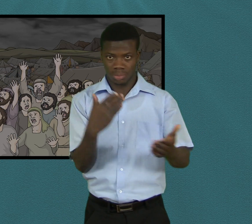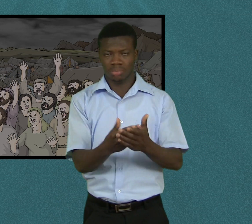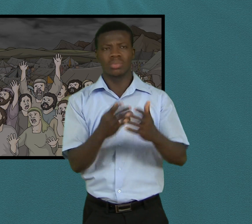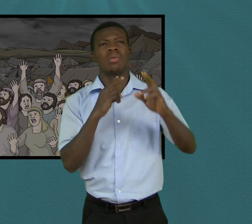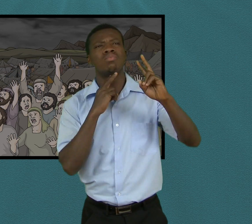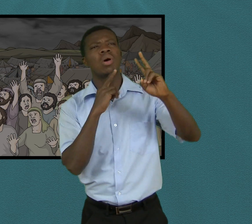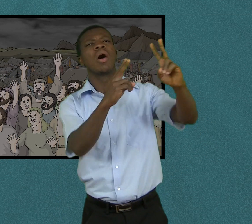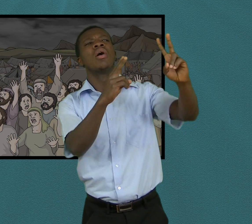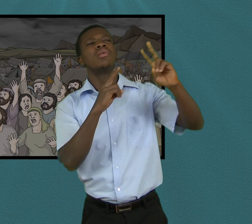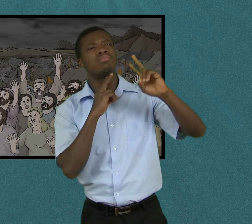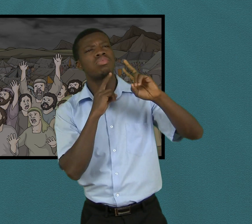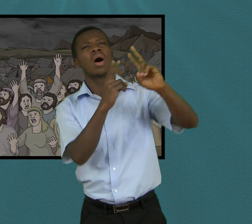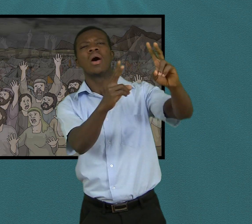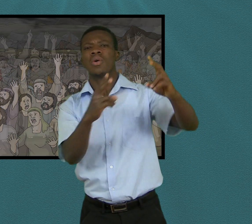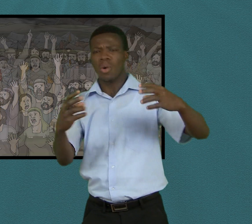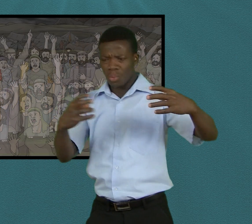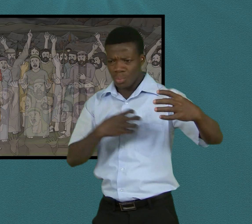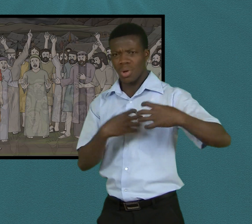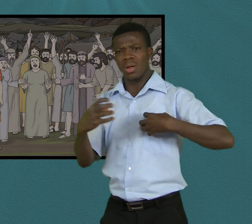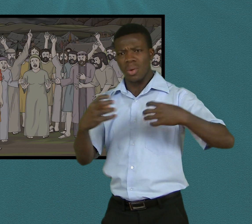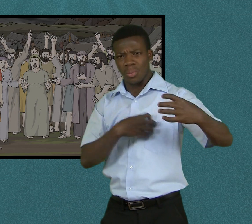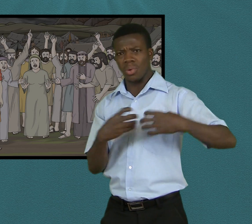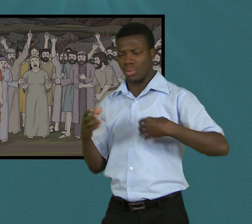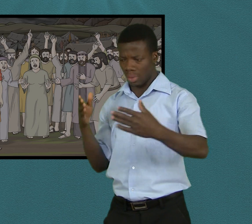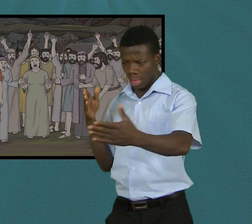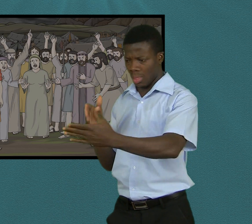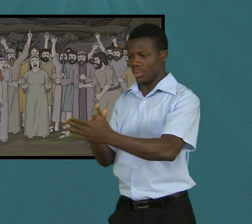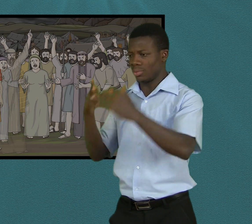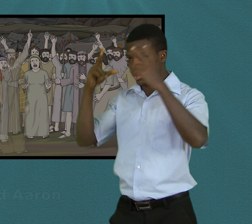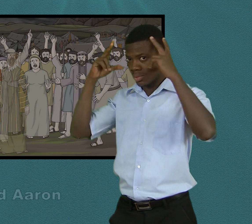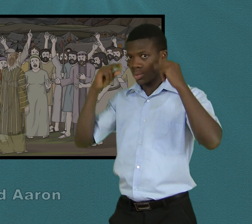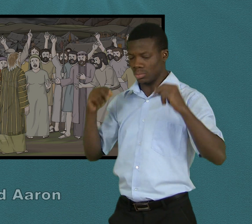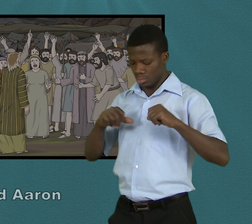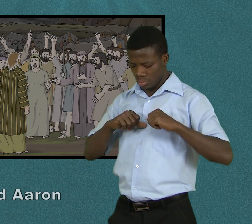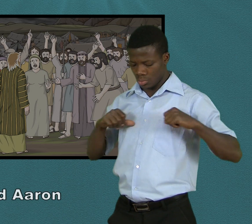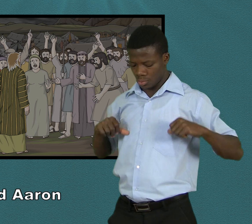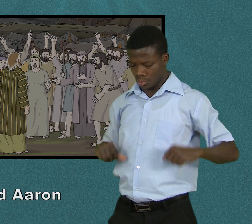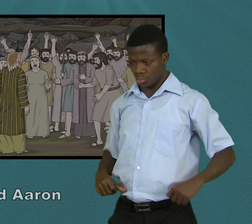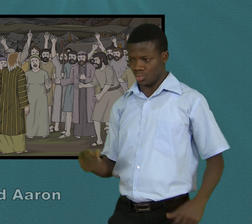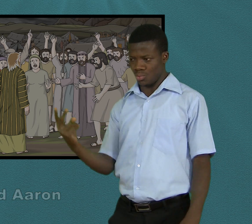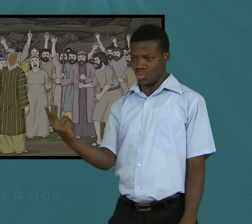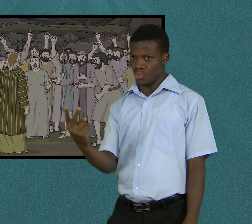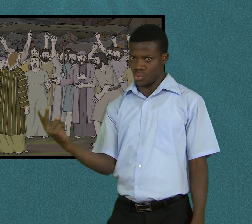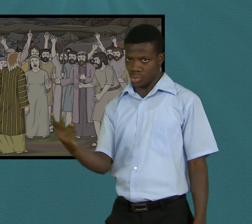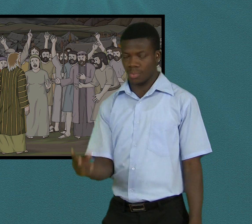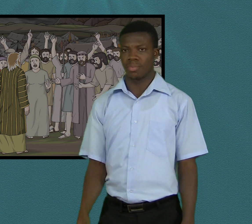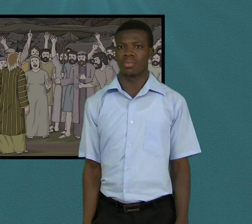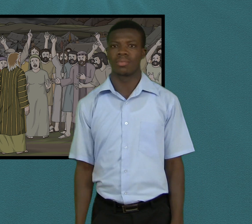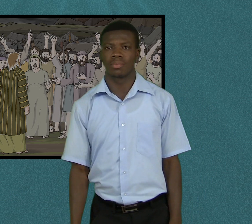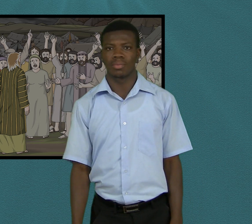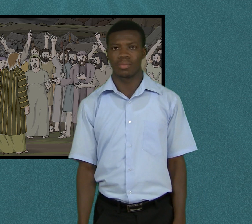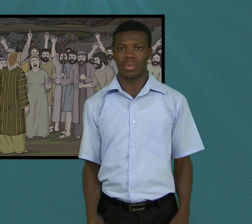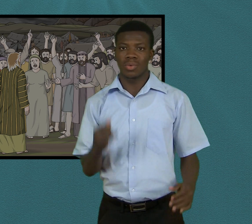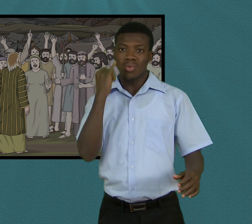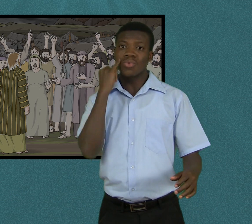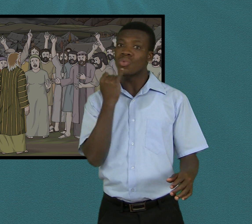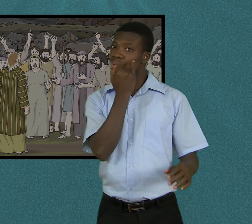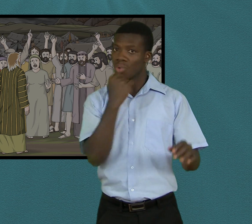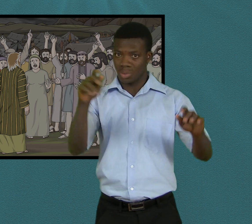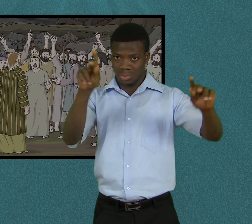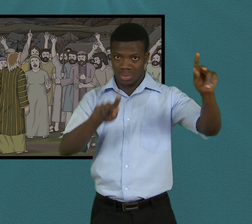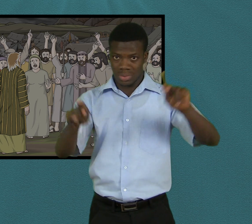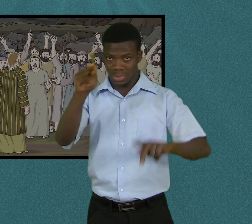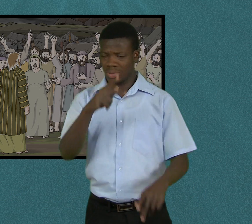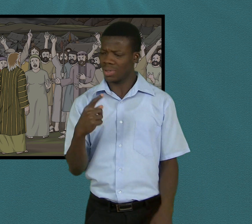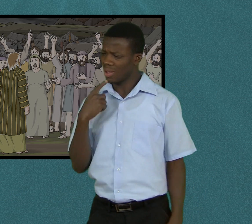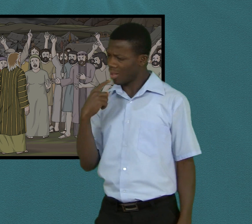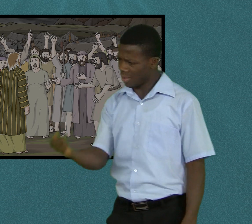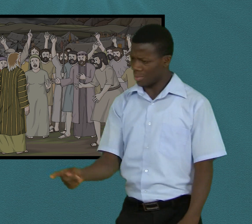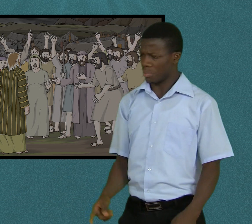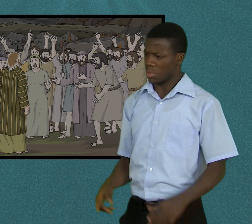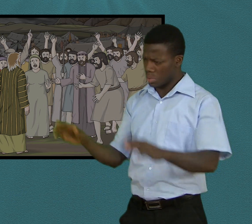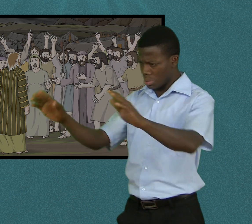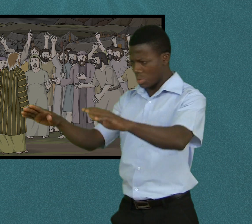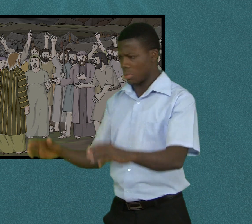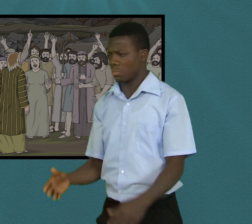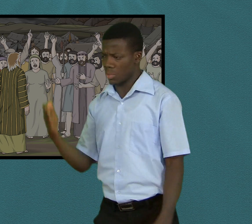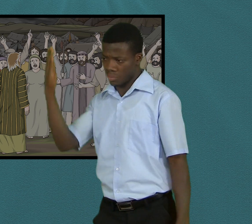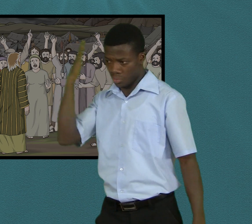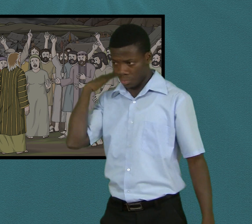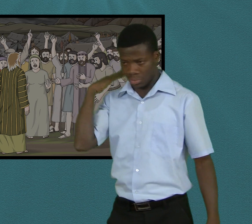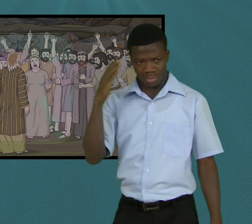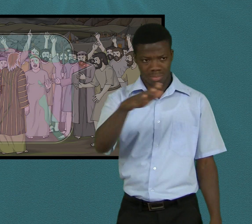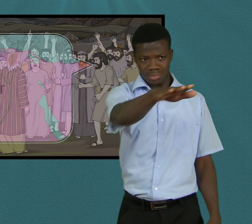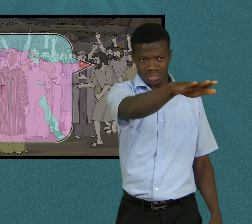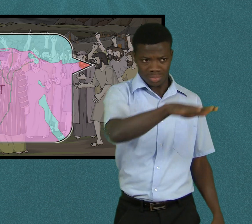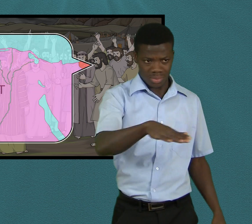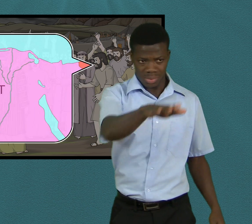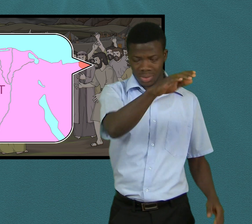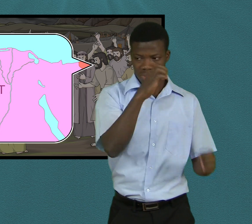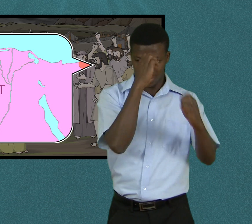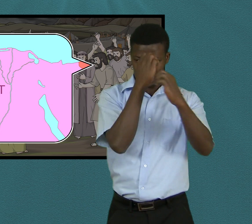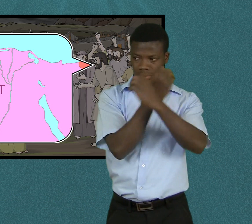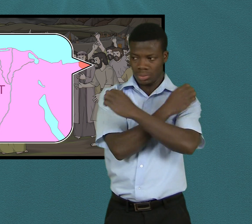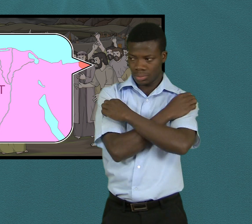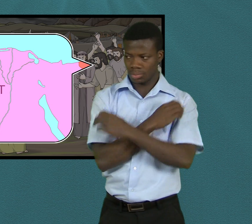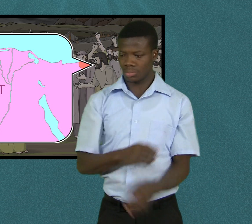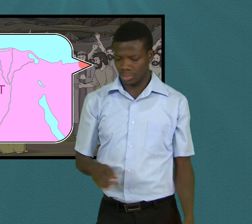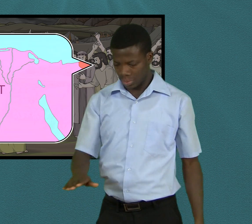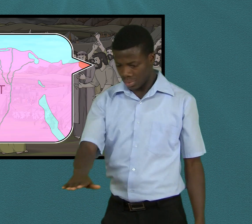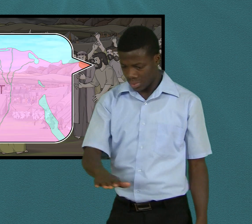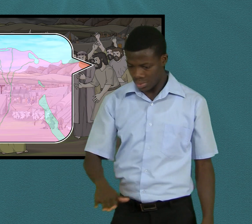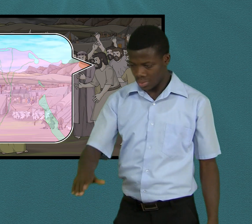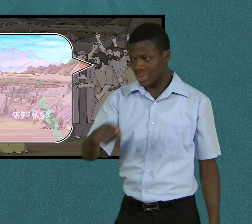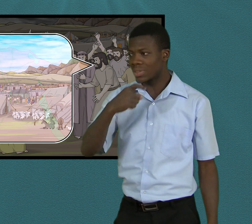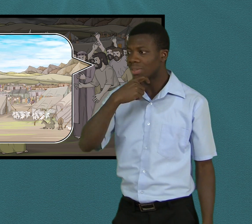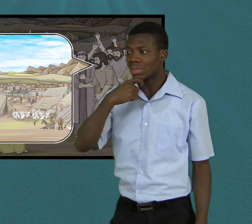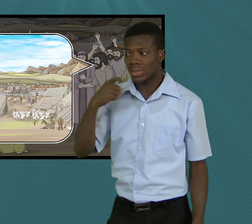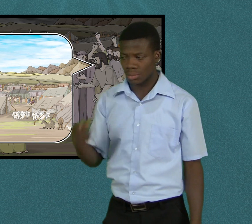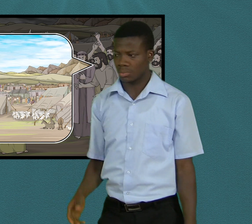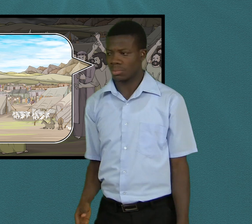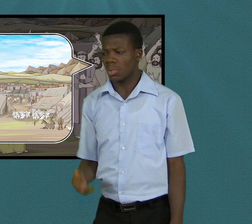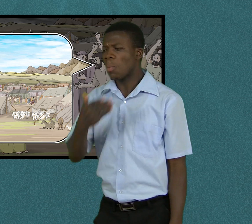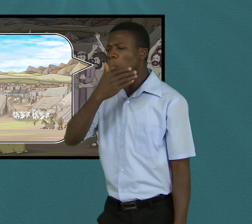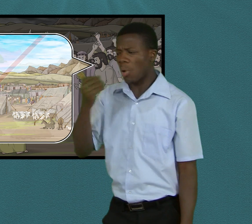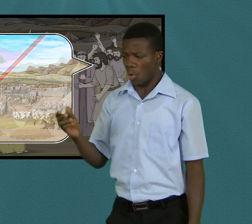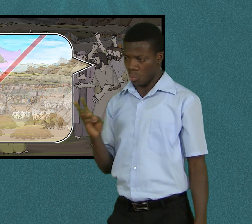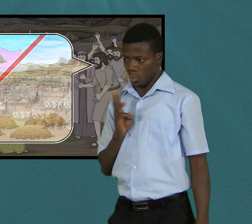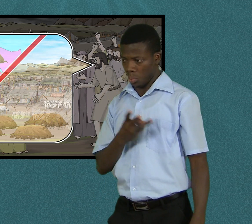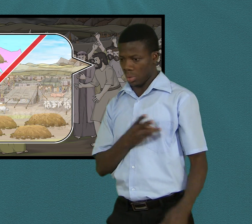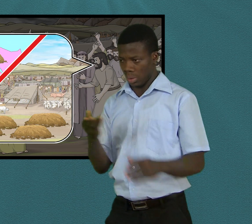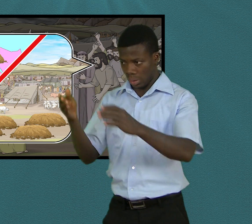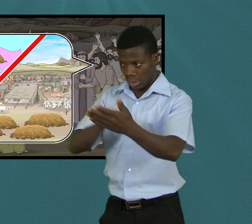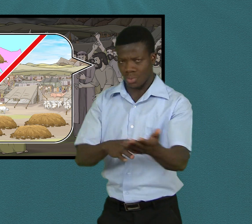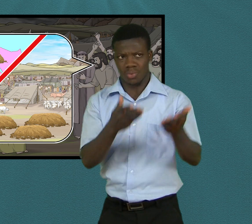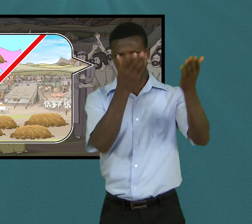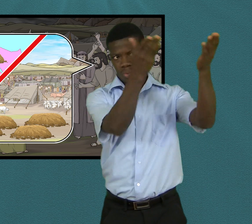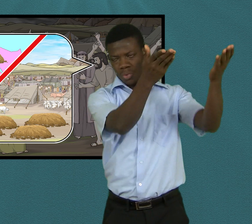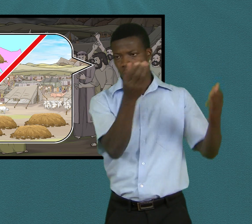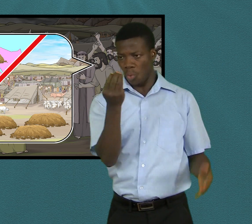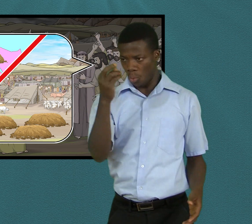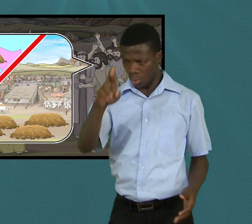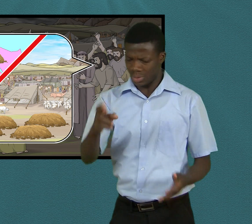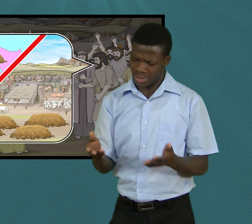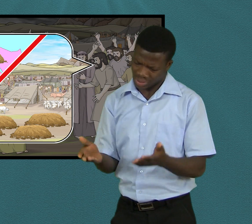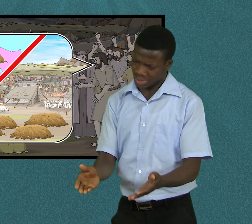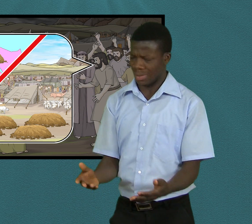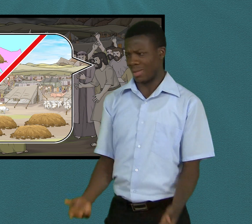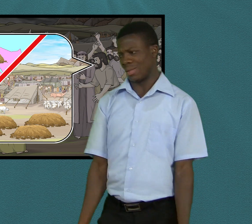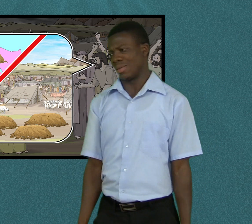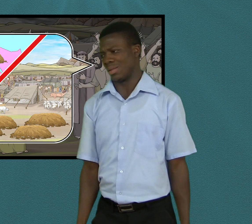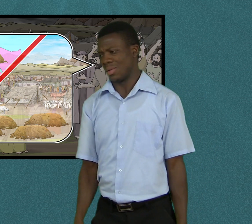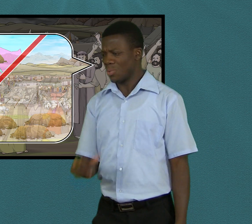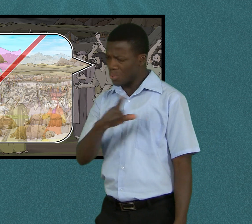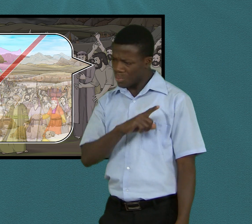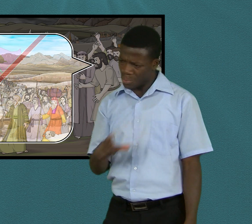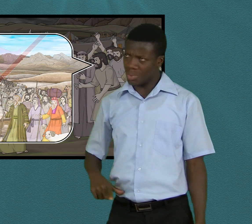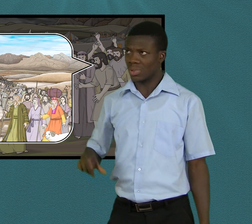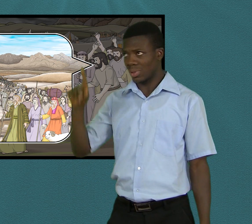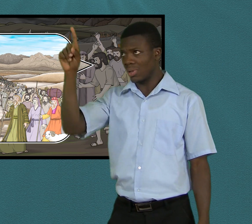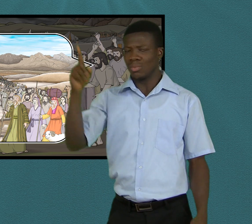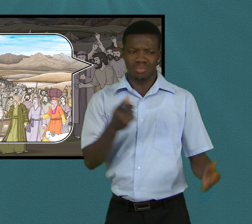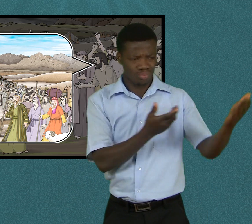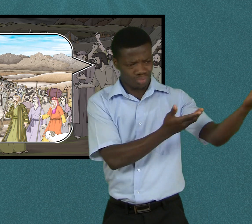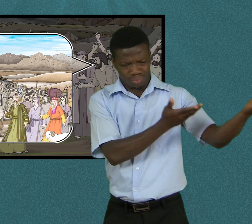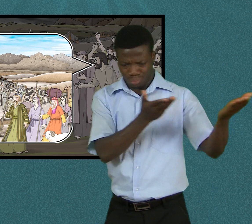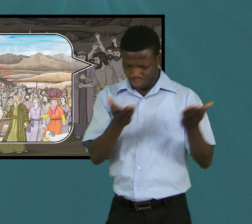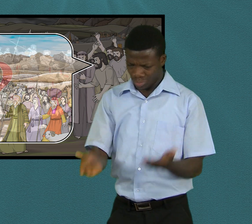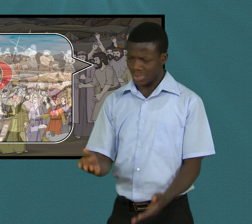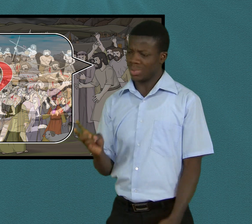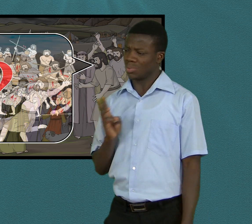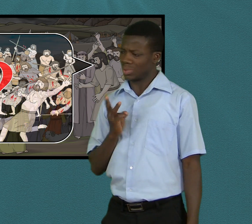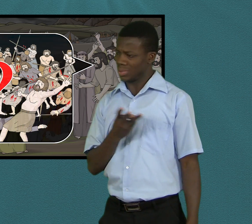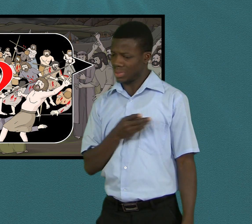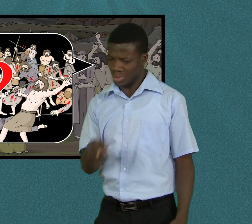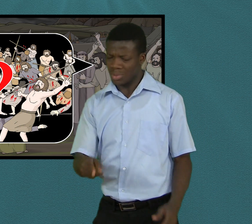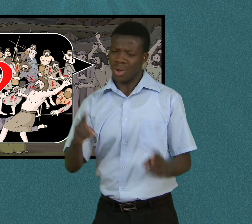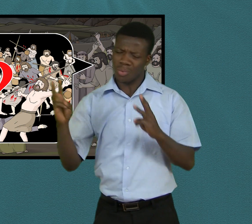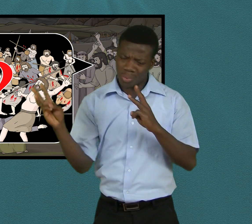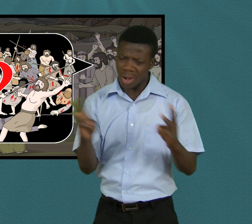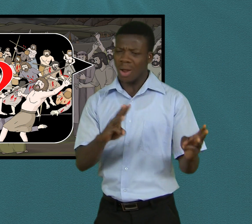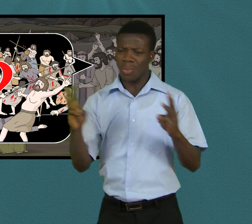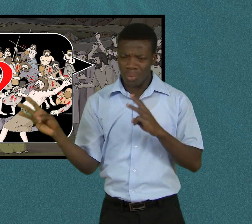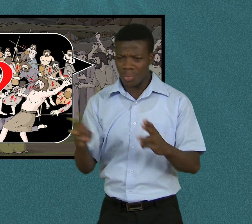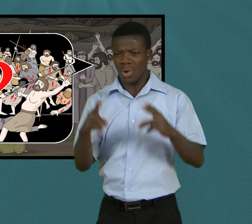All the Israelites grumbled against Moses and Aaron, and the whole congregation said to them, “If only we had died in the land of Egypt, or if only we had died in this wilderness!